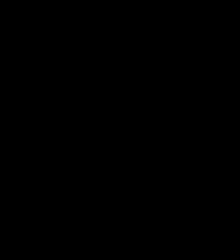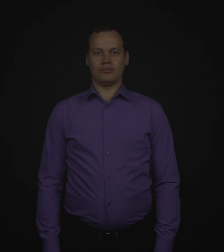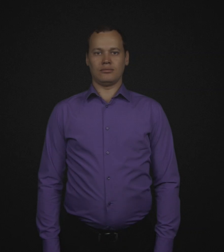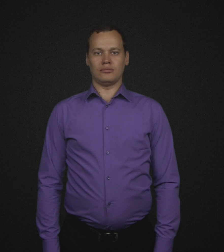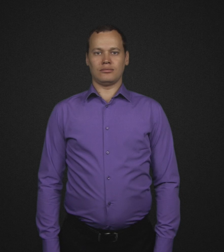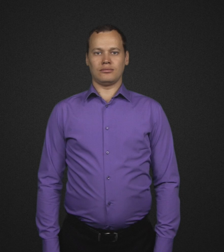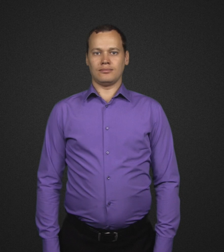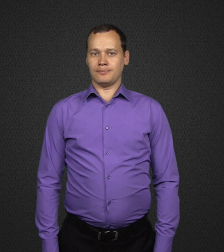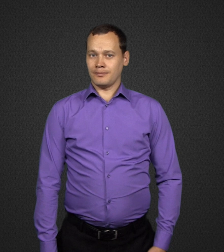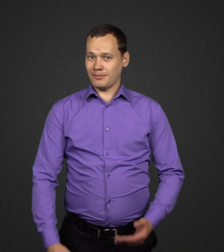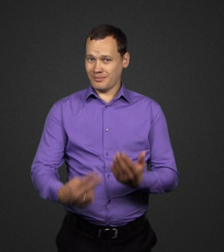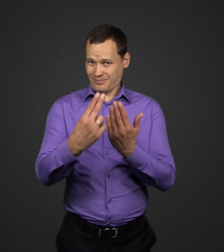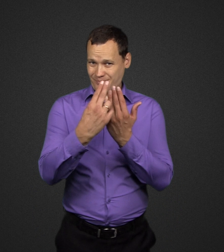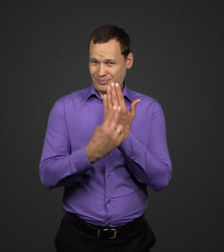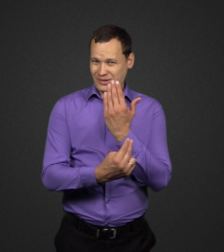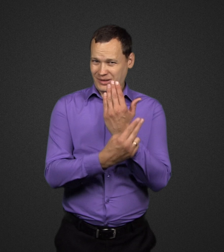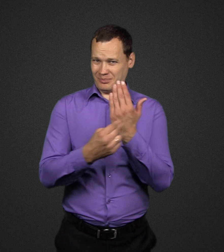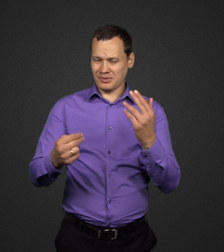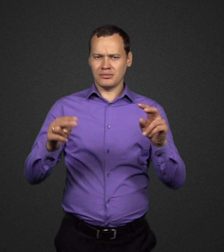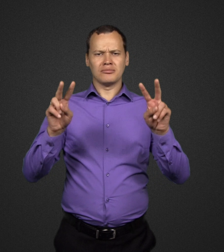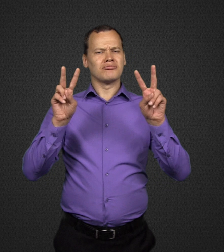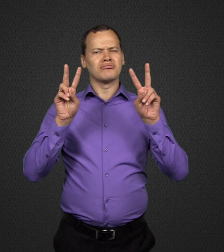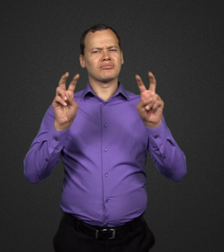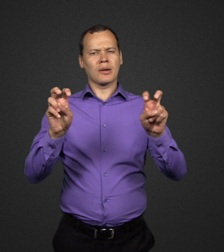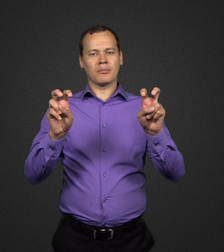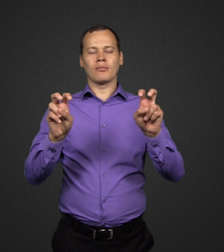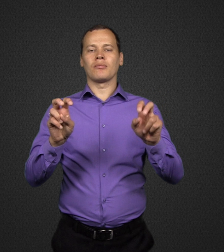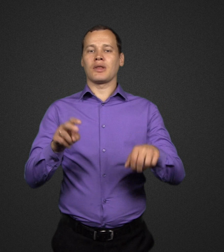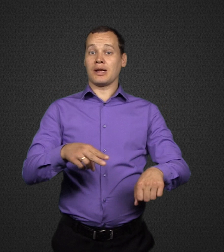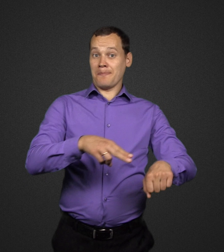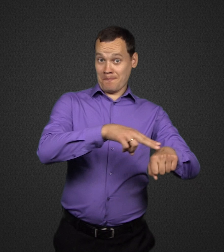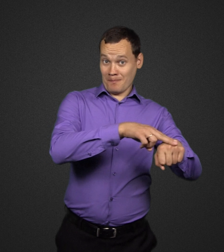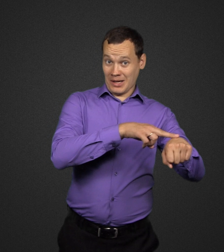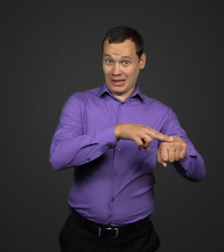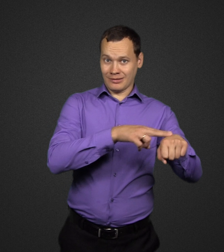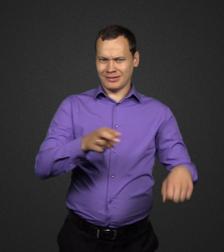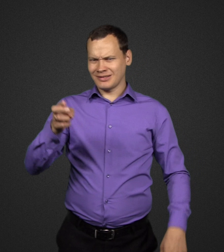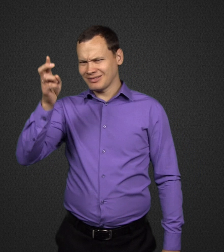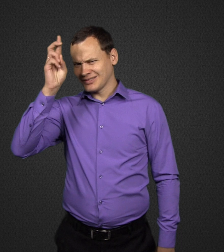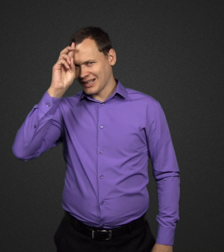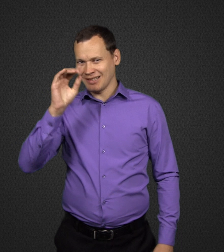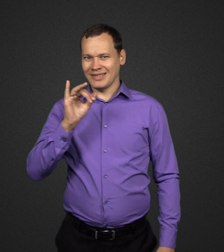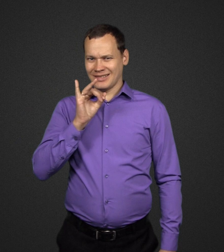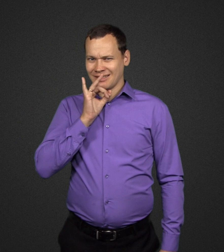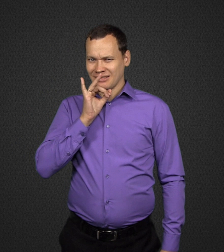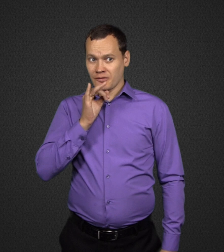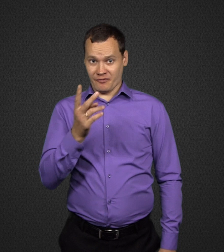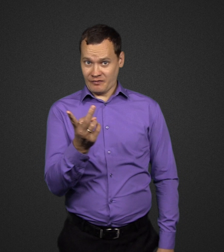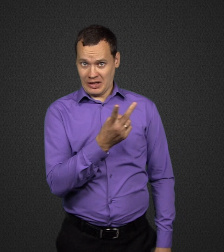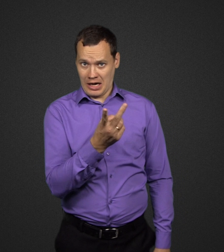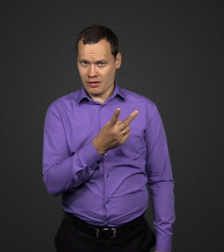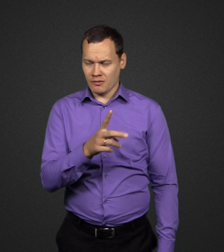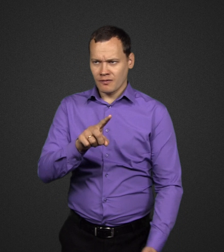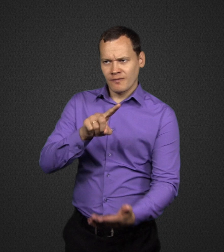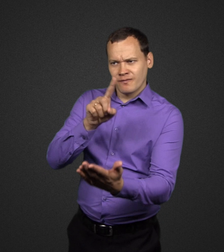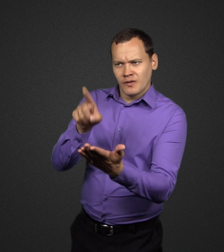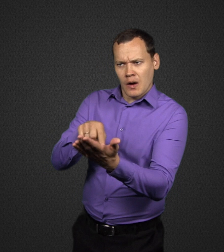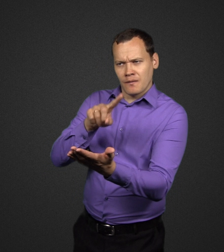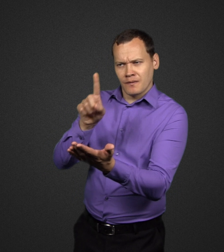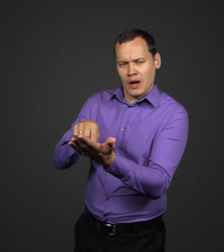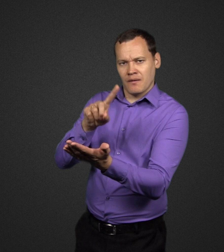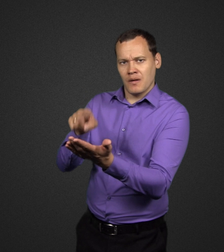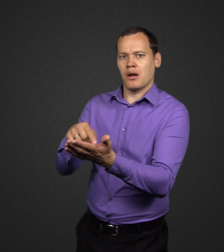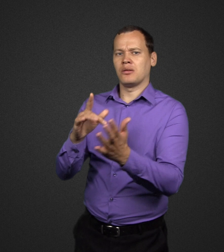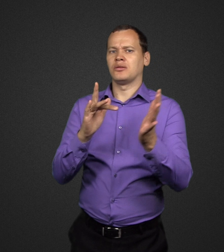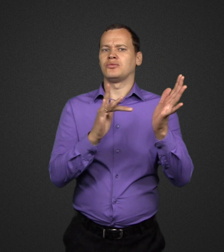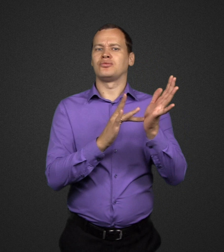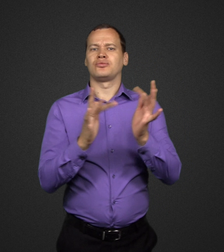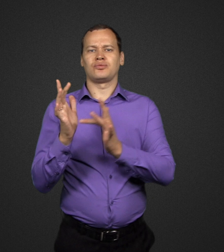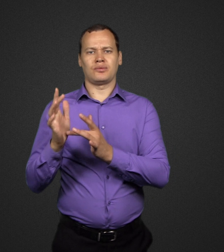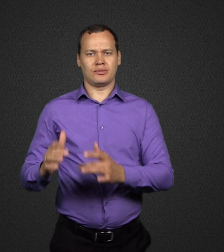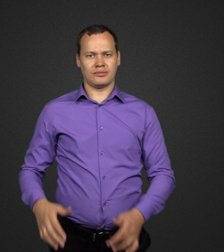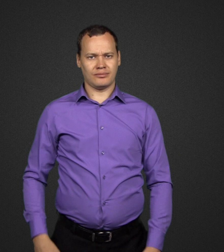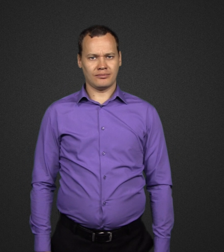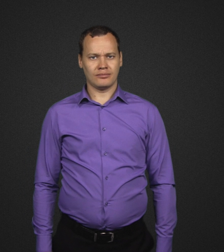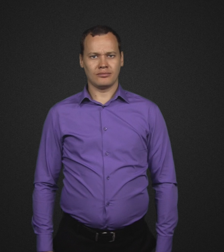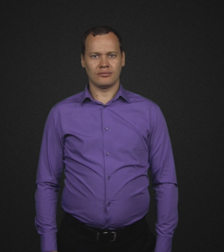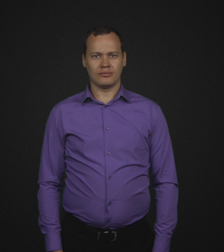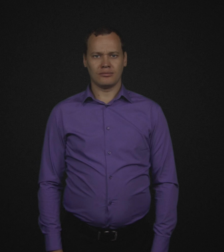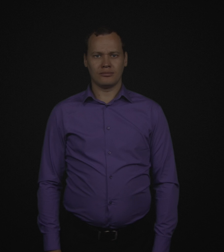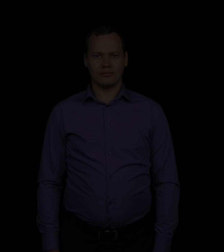Pilate and Herod question Jesus